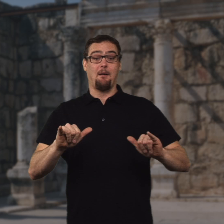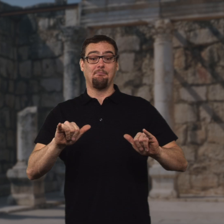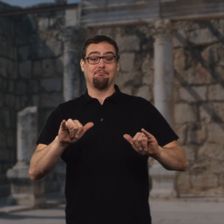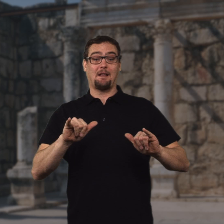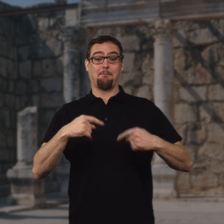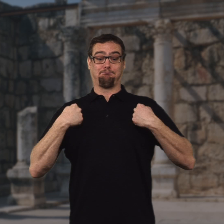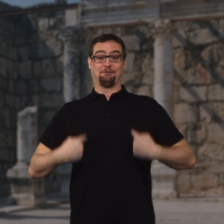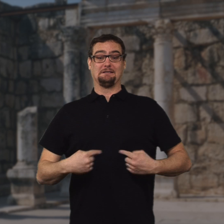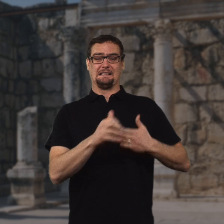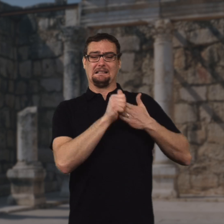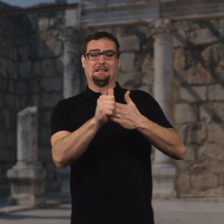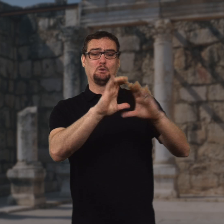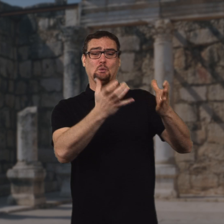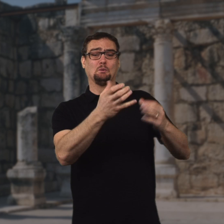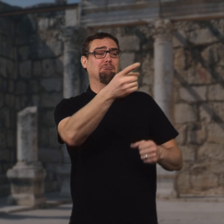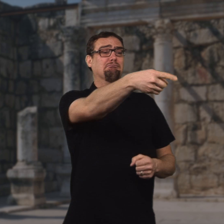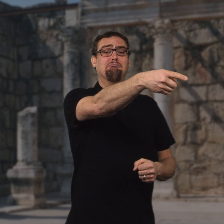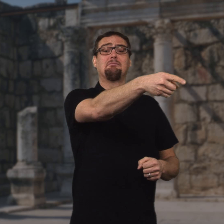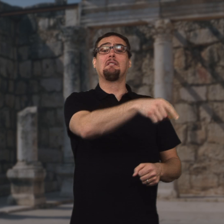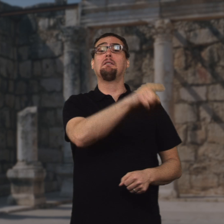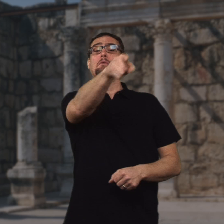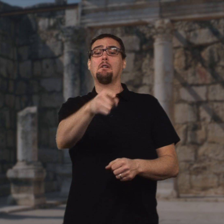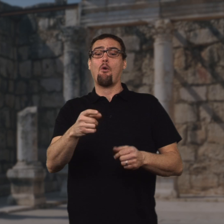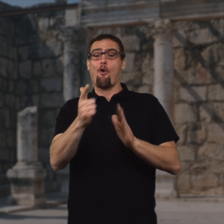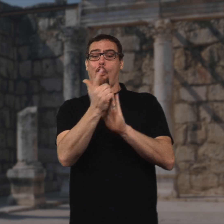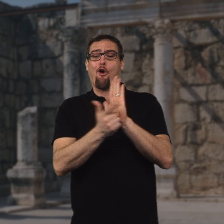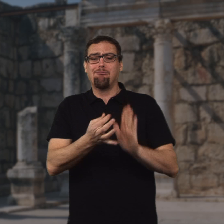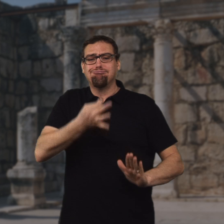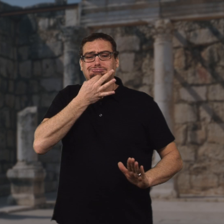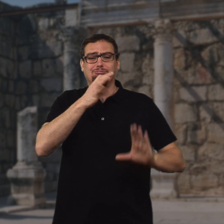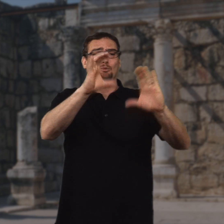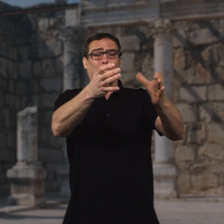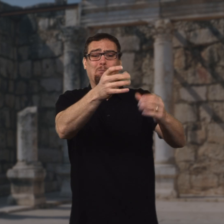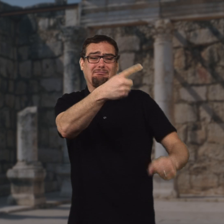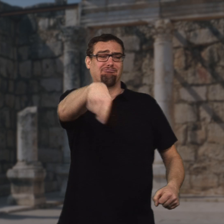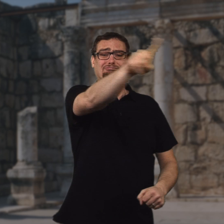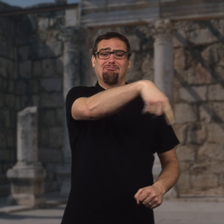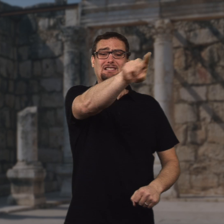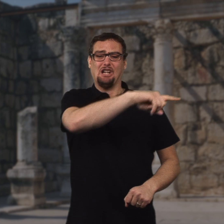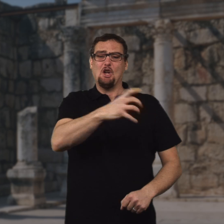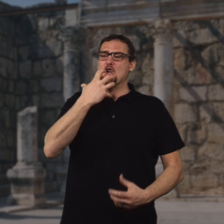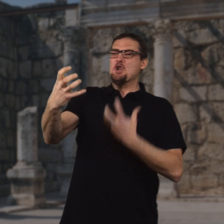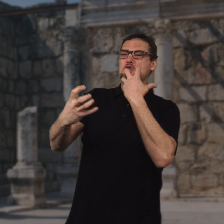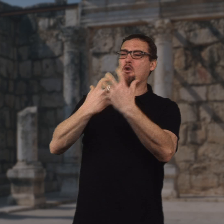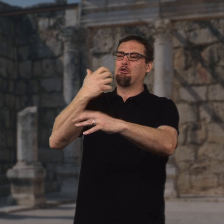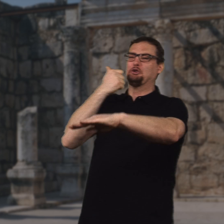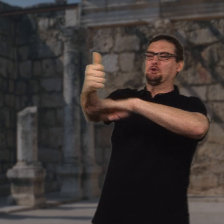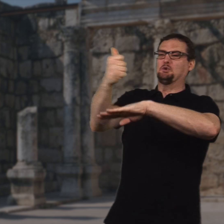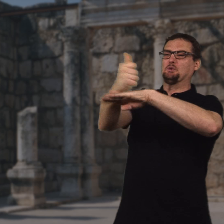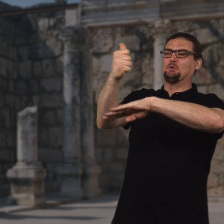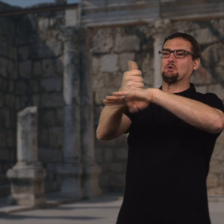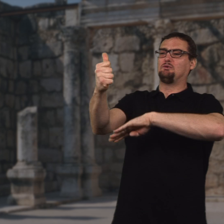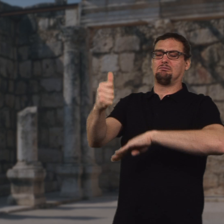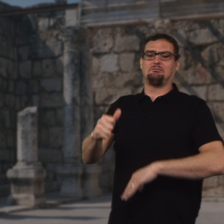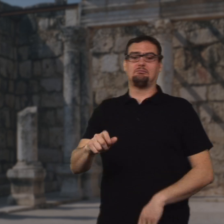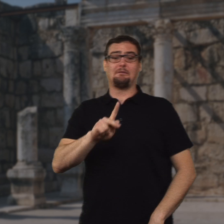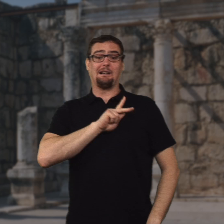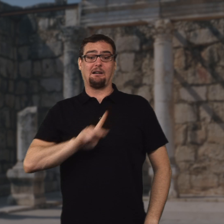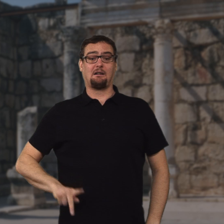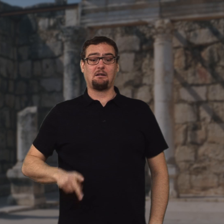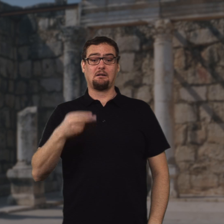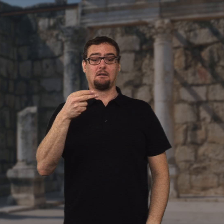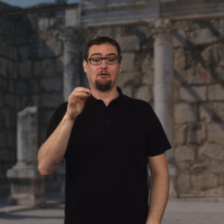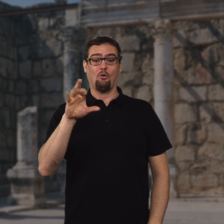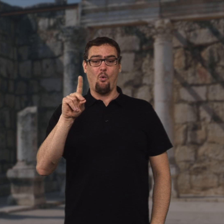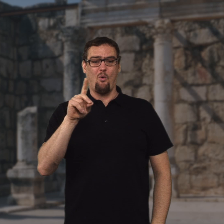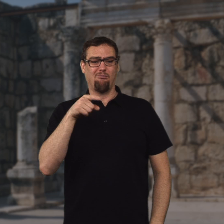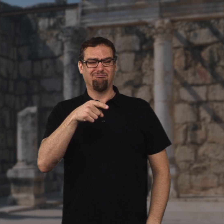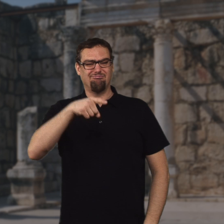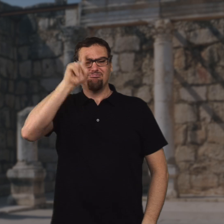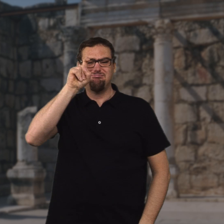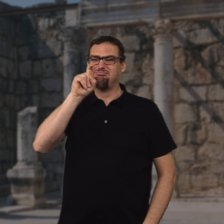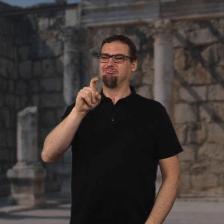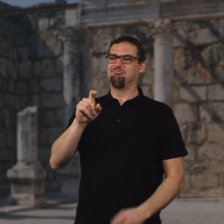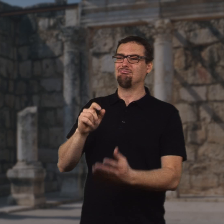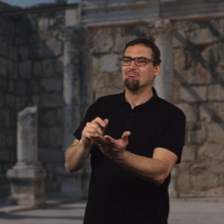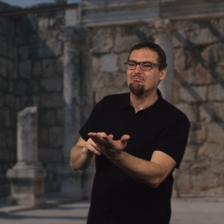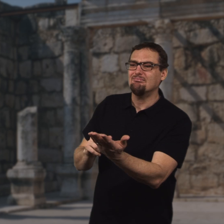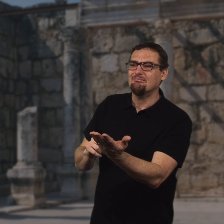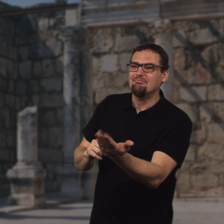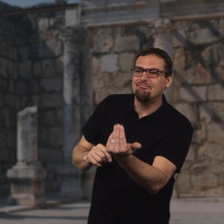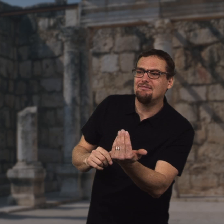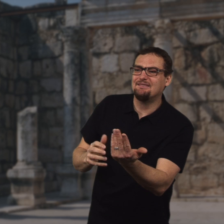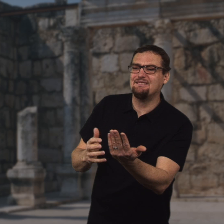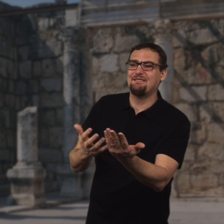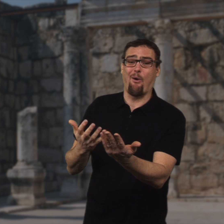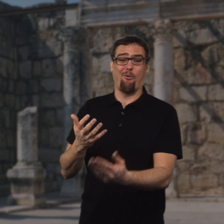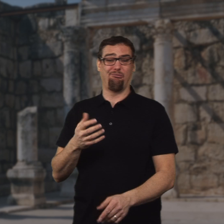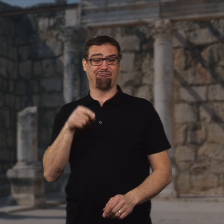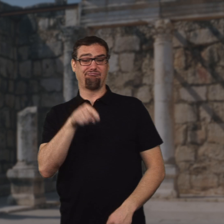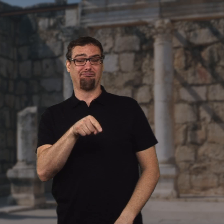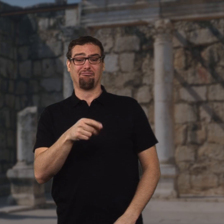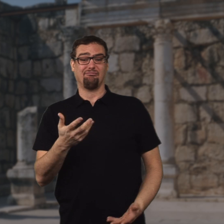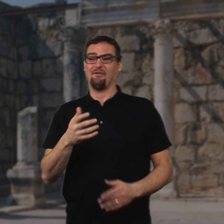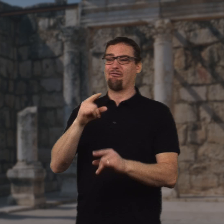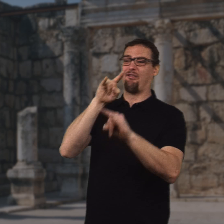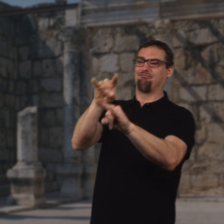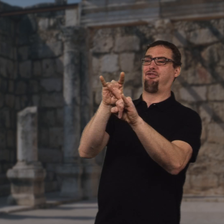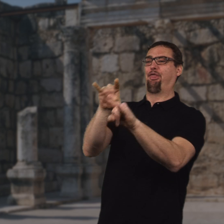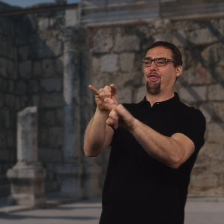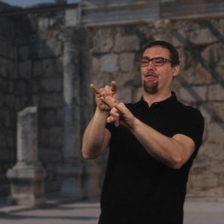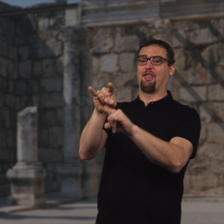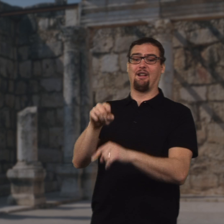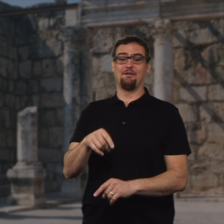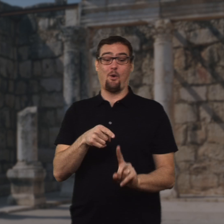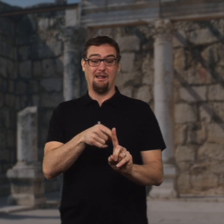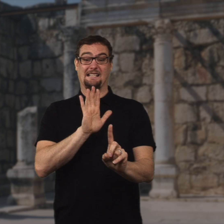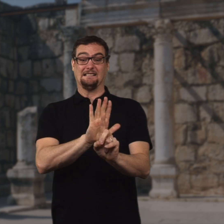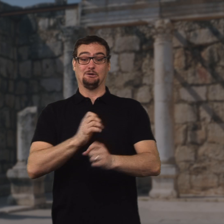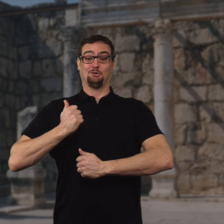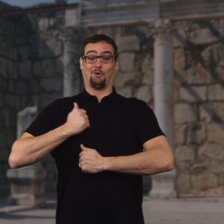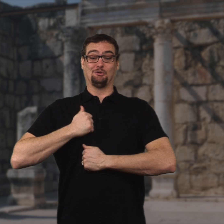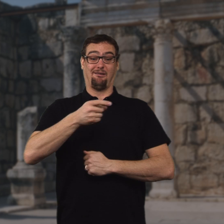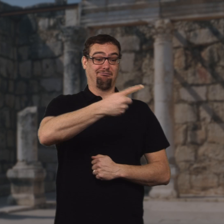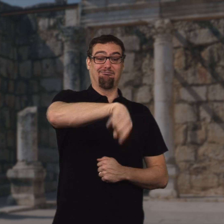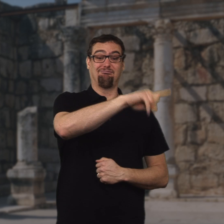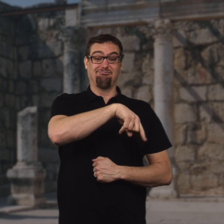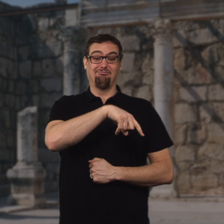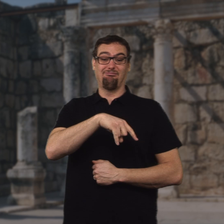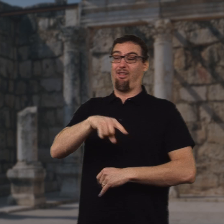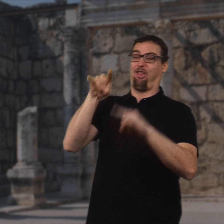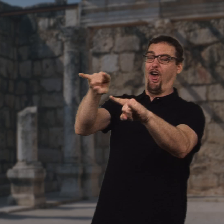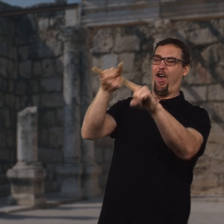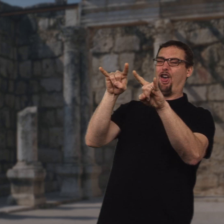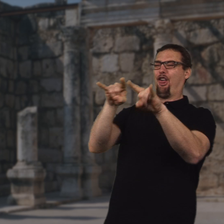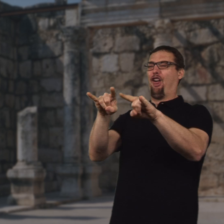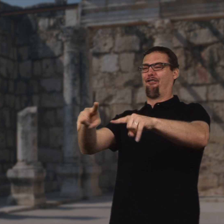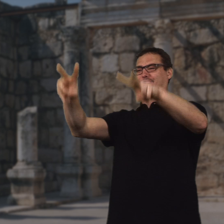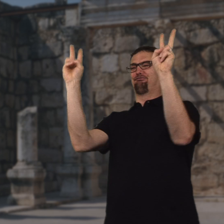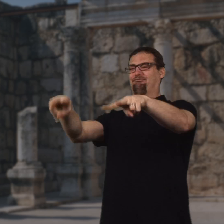Meanwhile, the chief priests and scribes stood there, vehemently accusing Him.